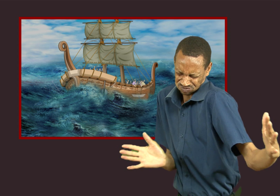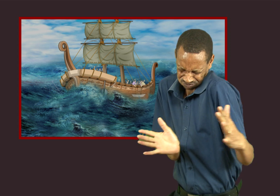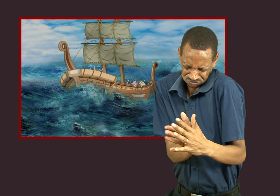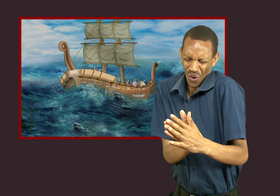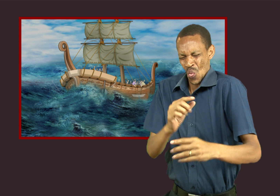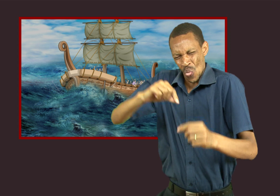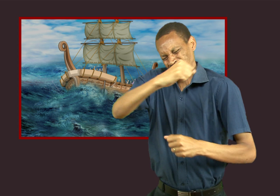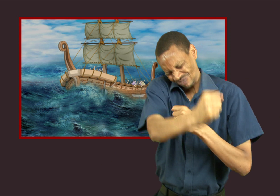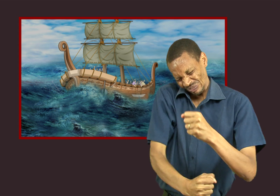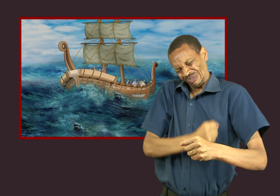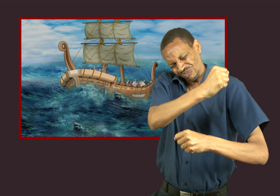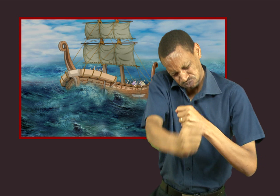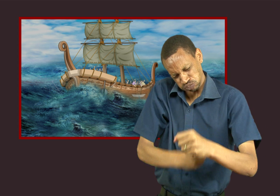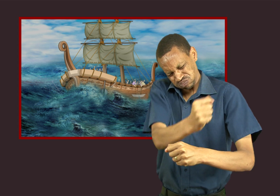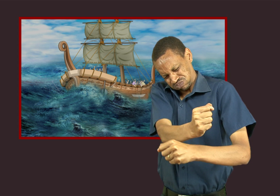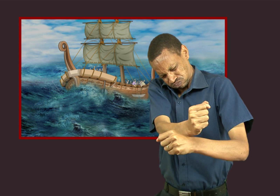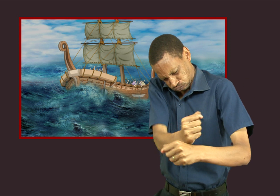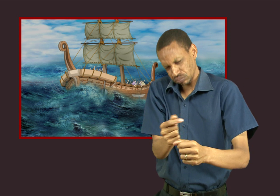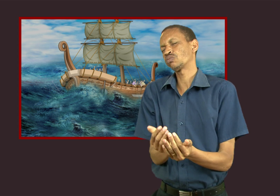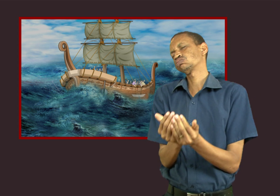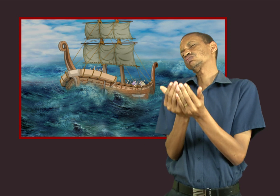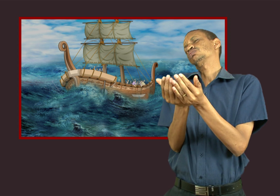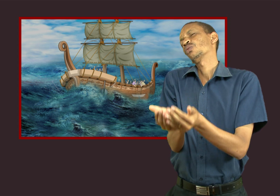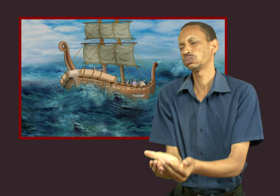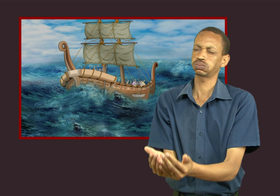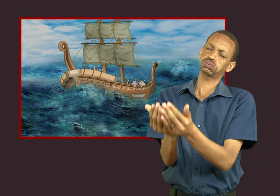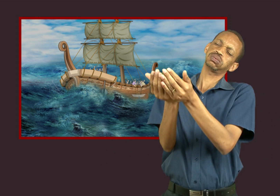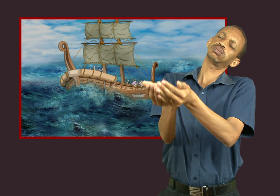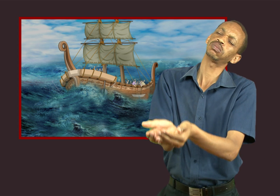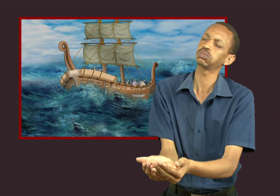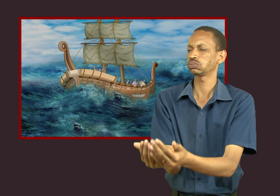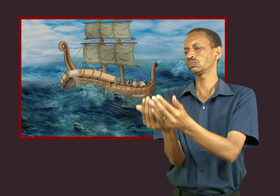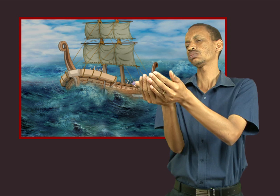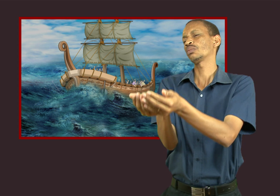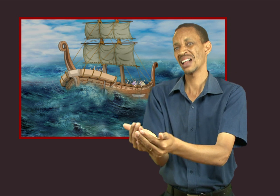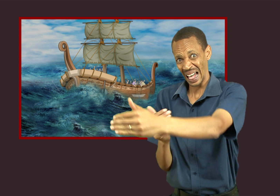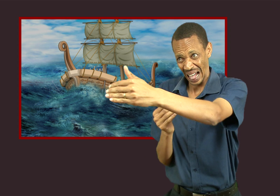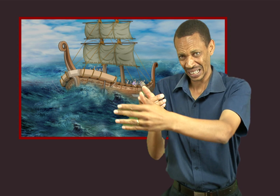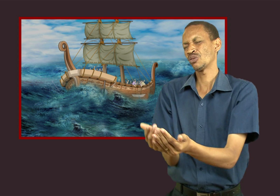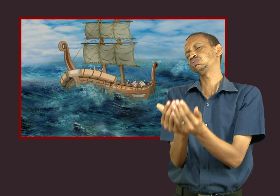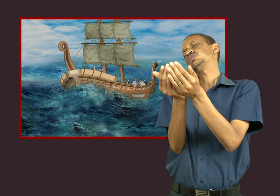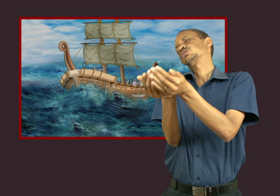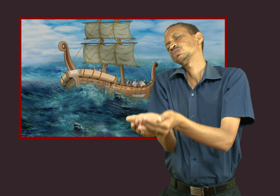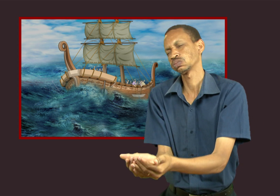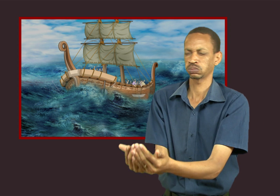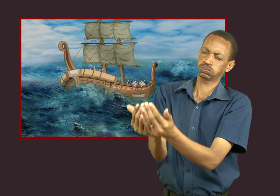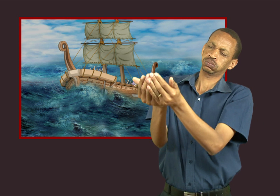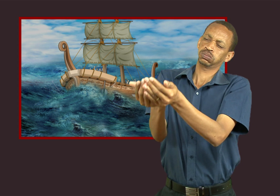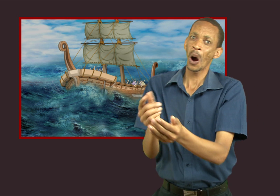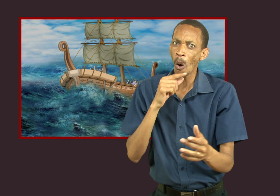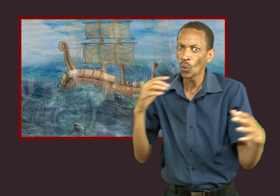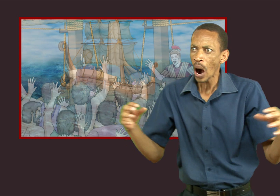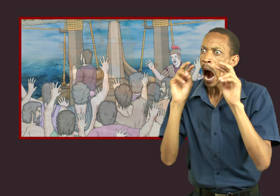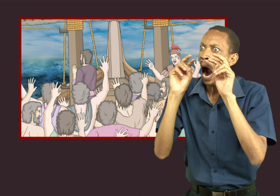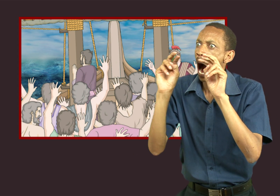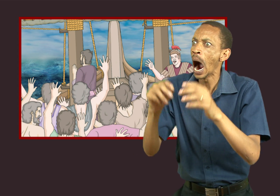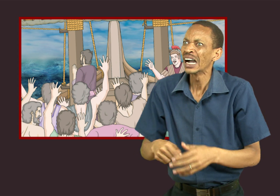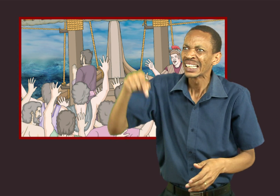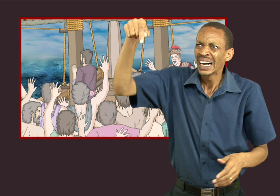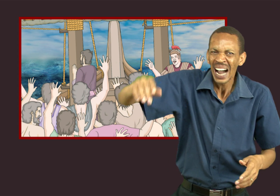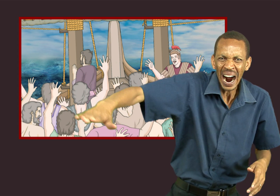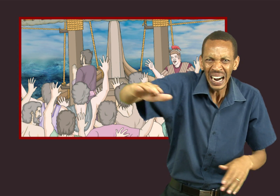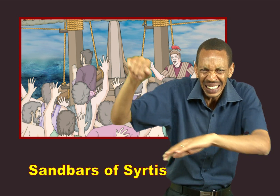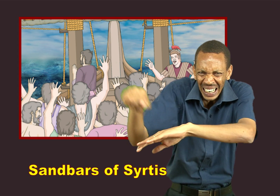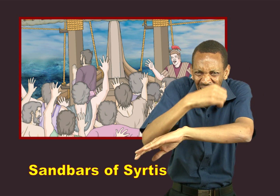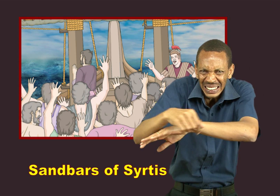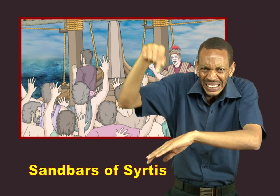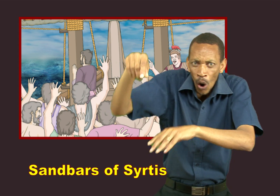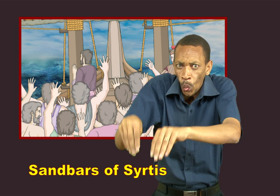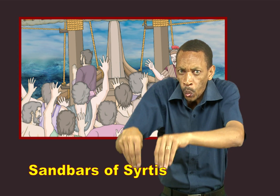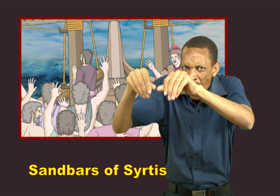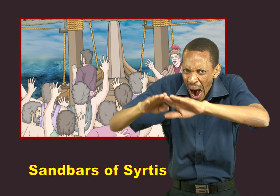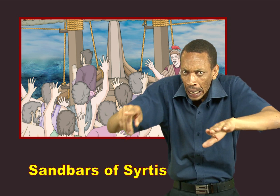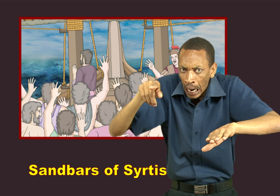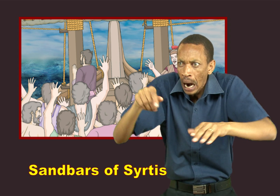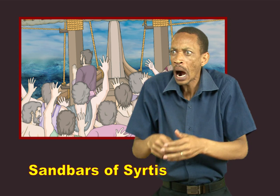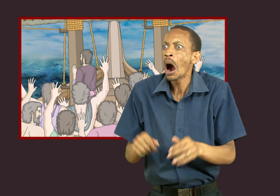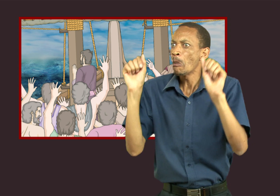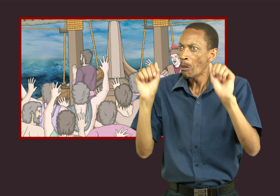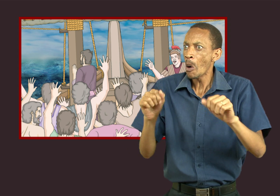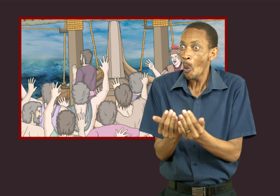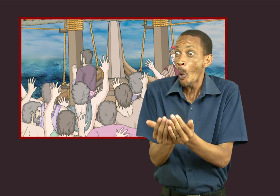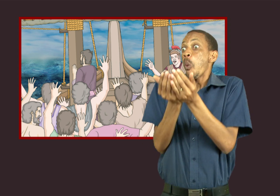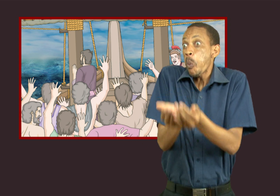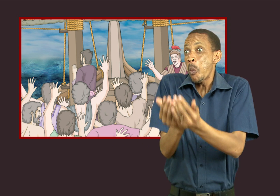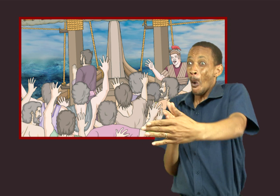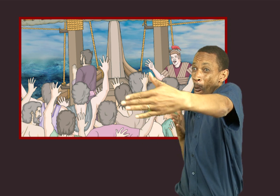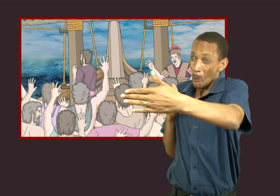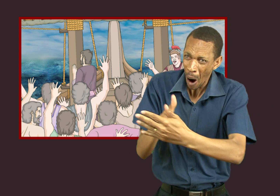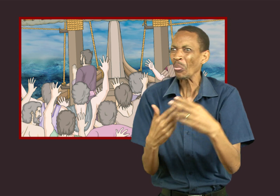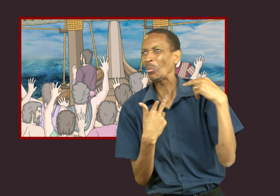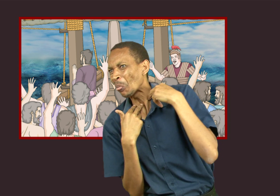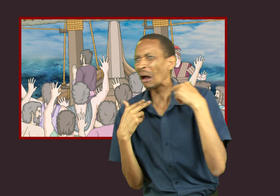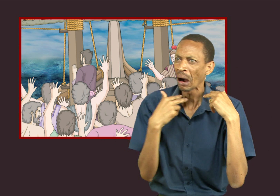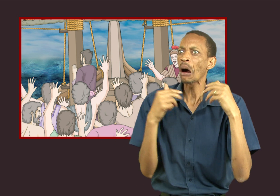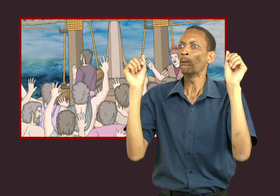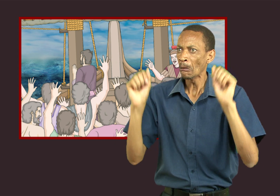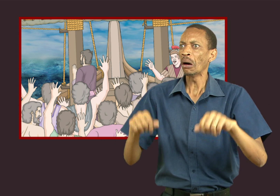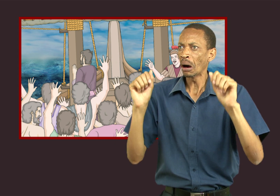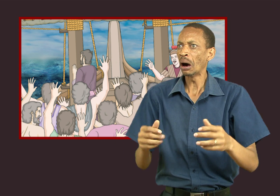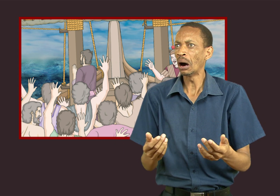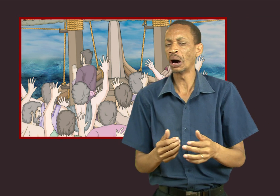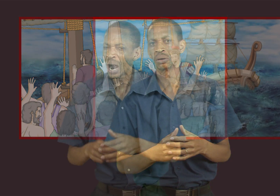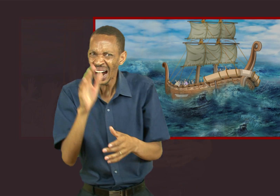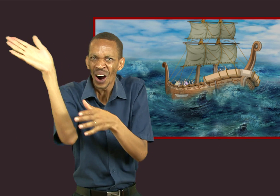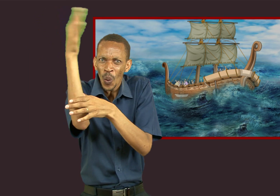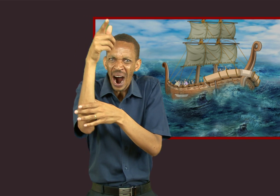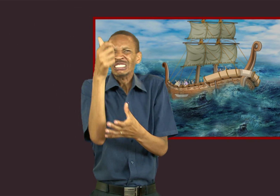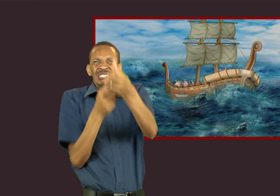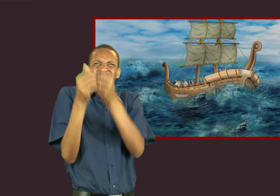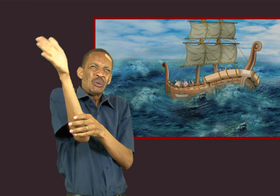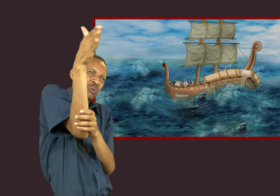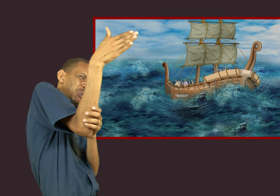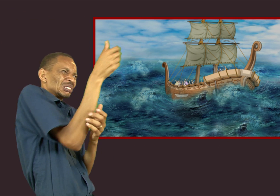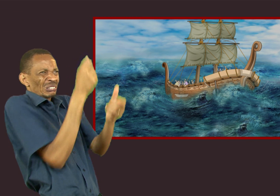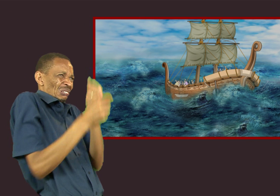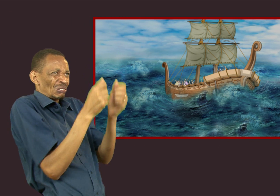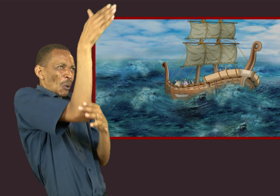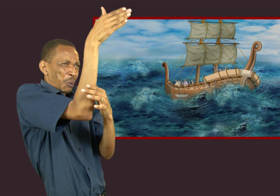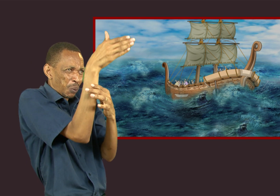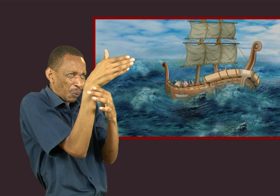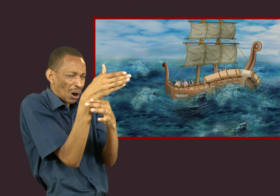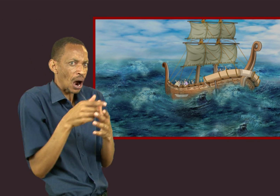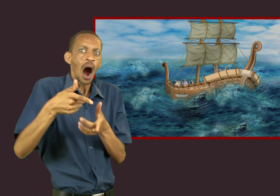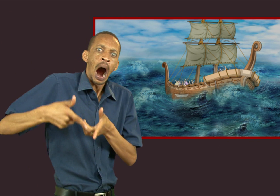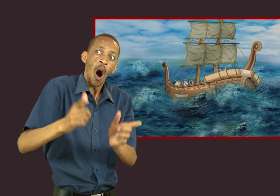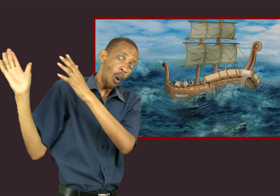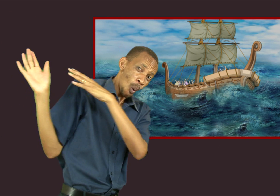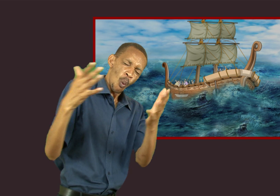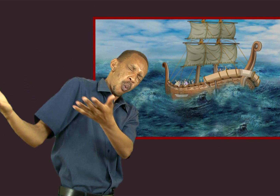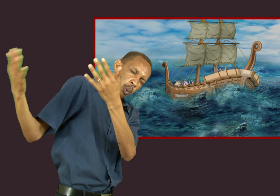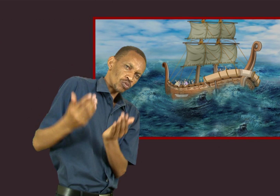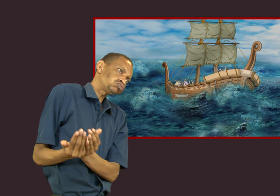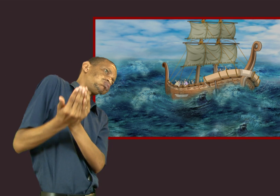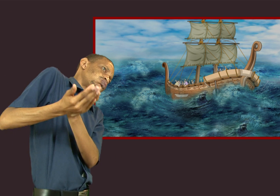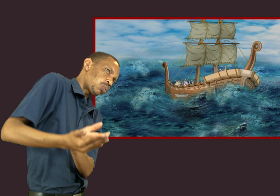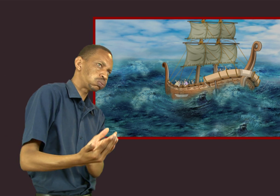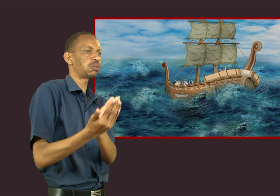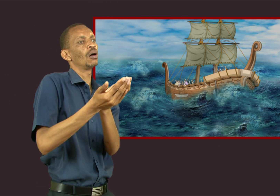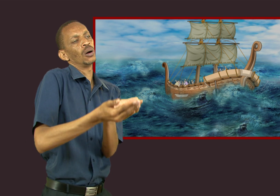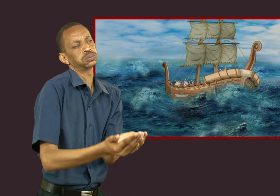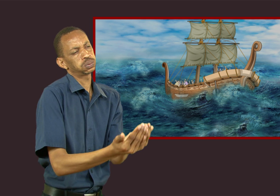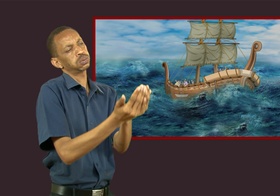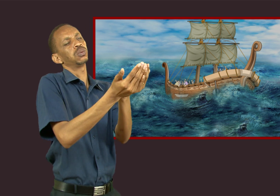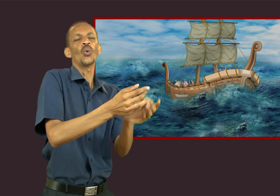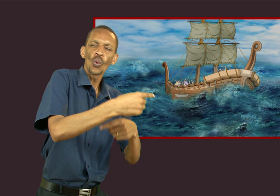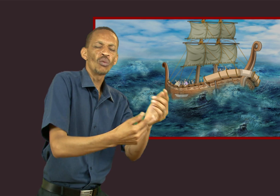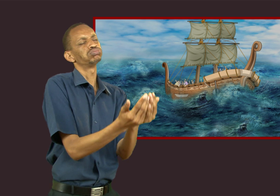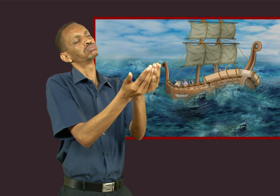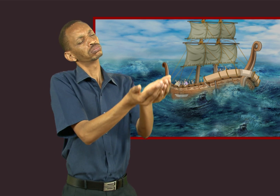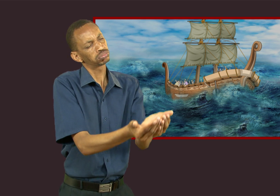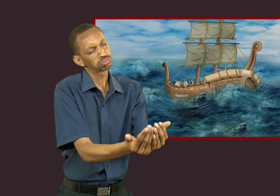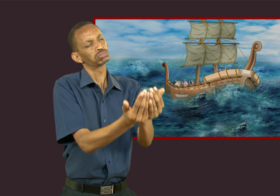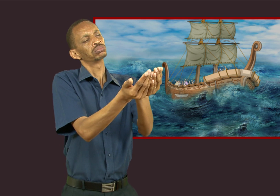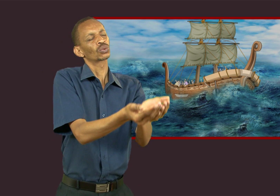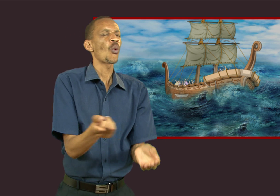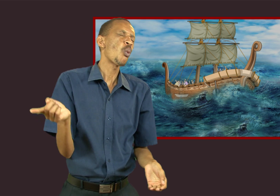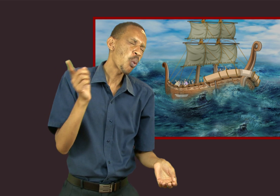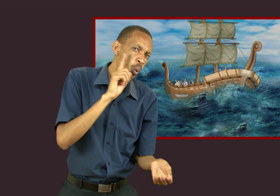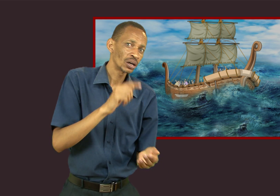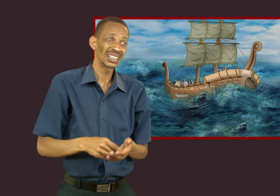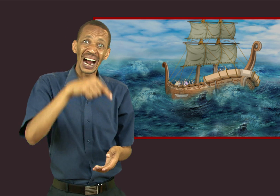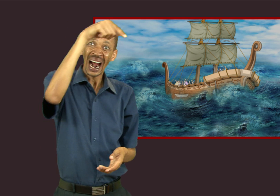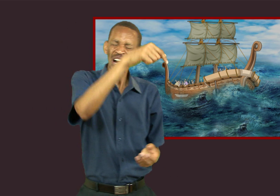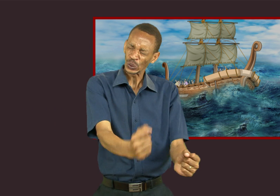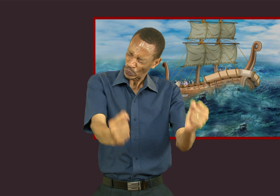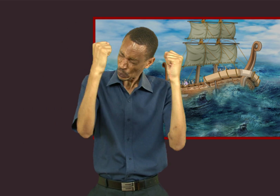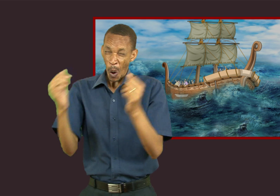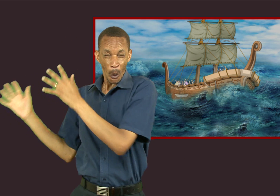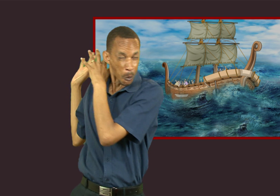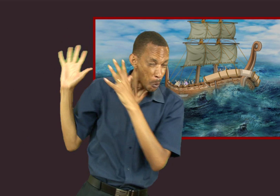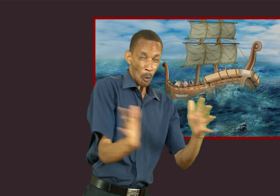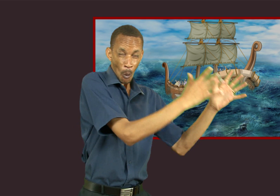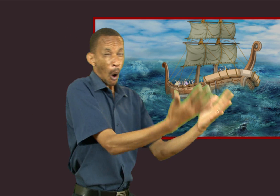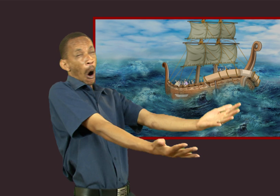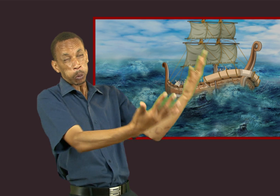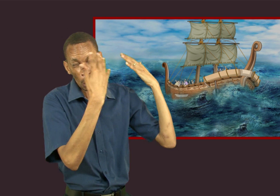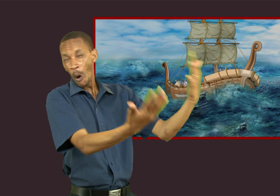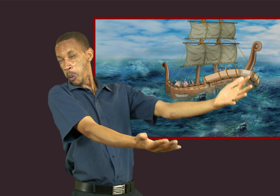And fearing that they would run aground on the sandbars of Syrtis, they lowered the sea anchor and were driven along.